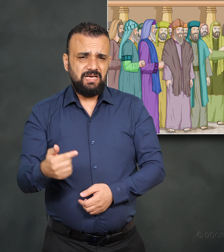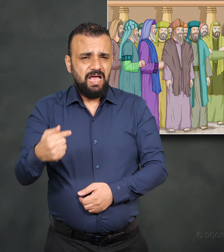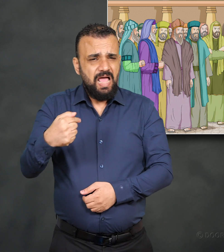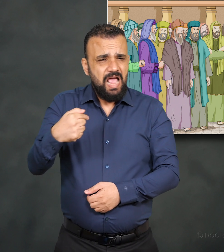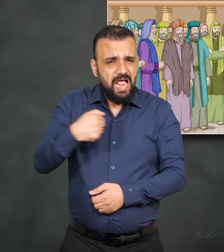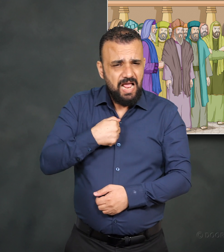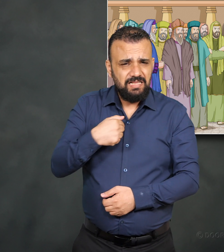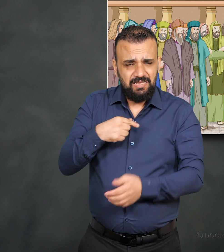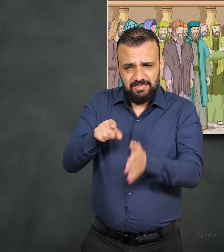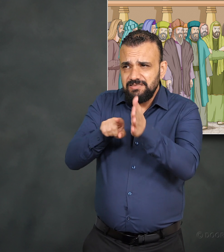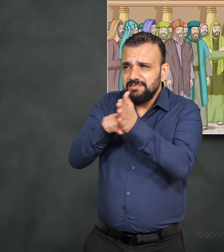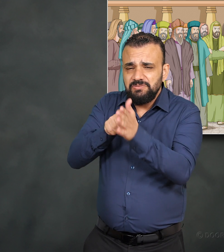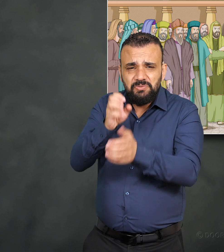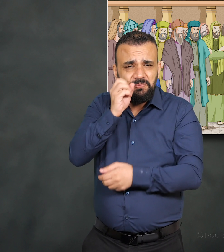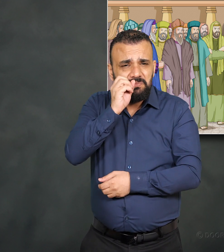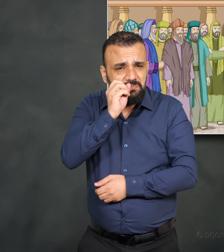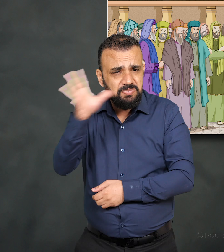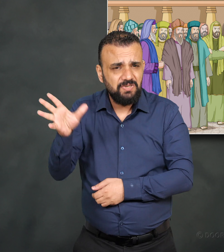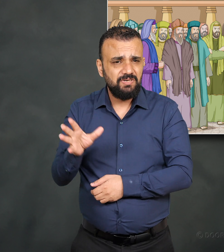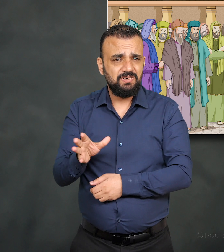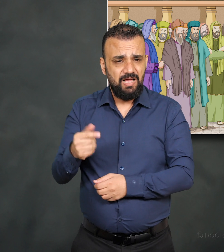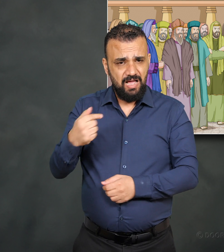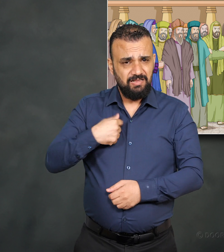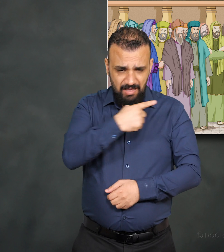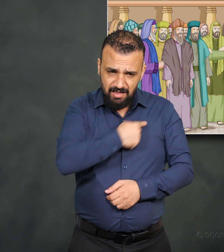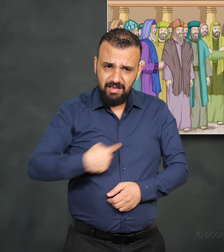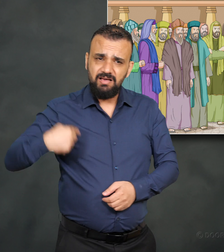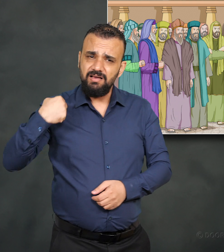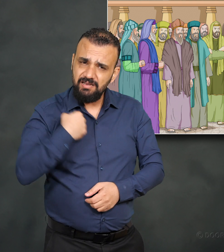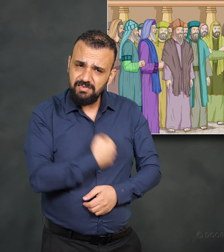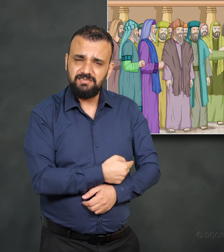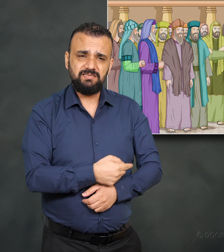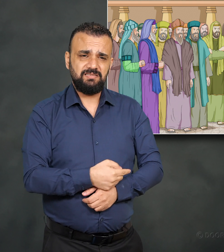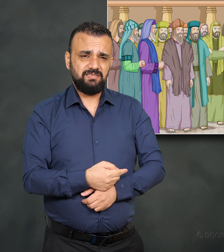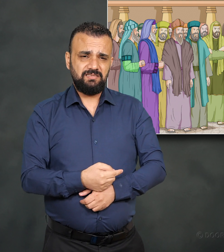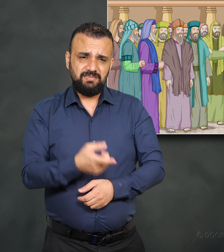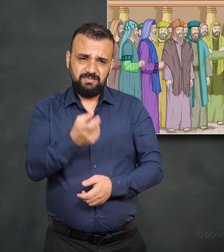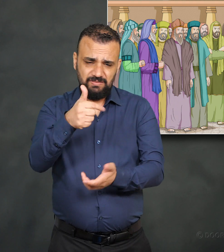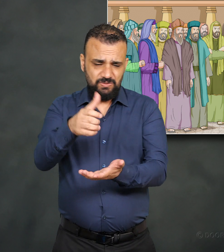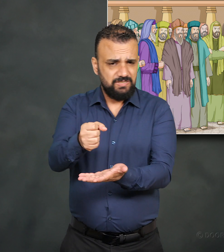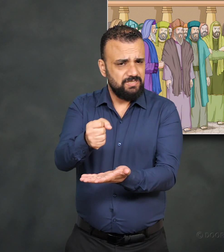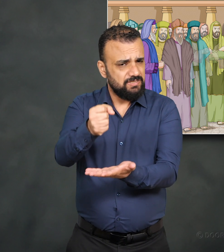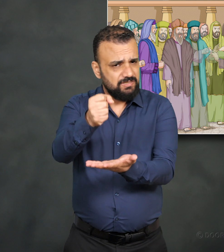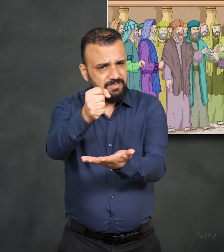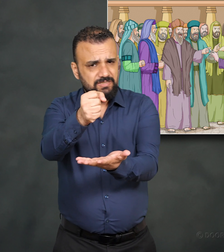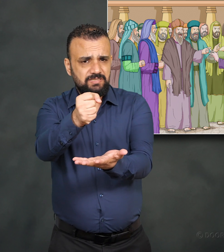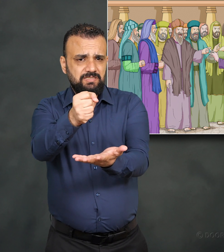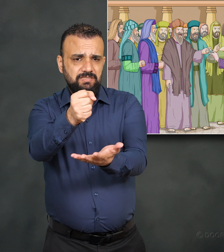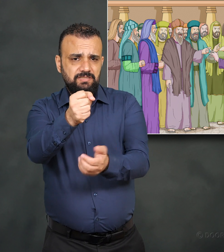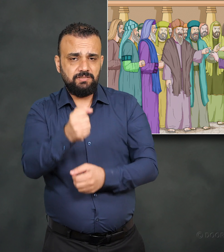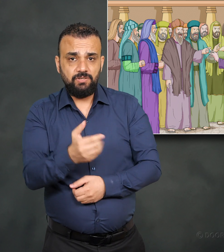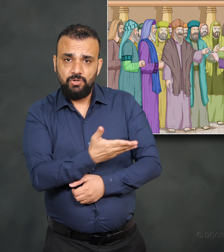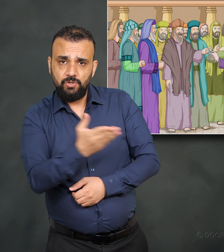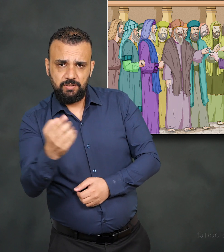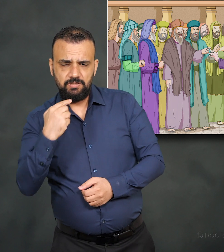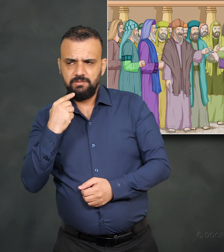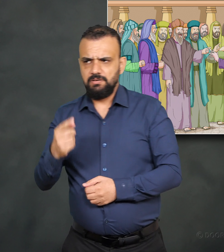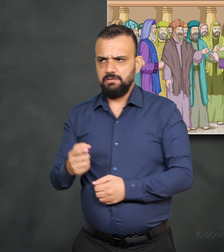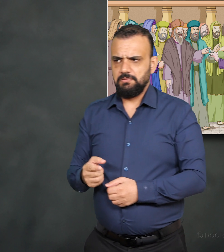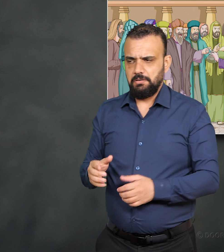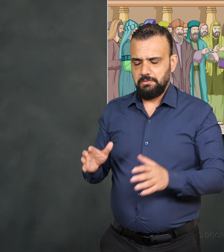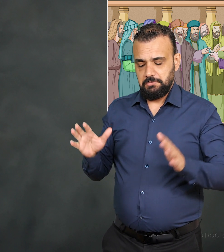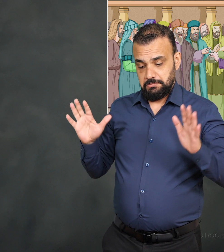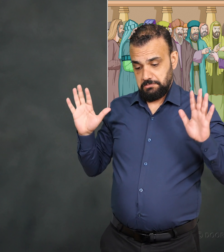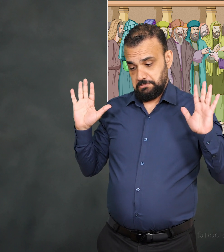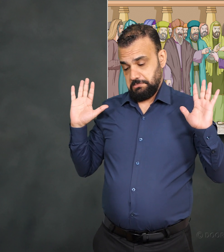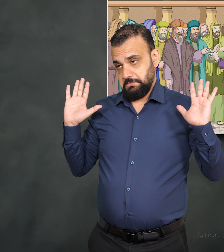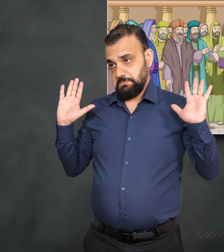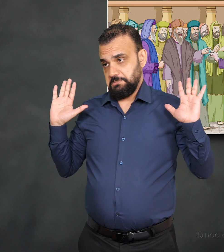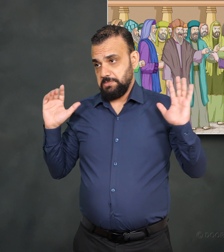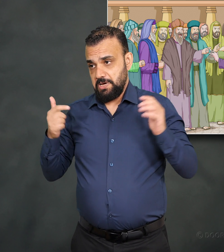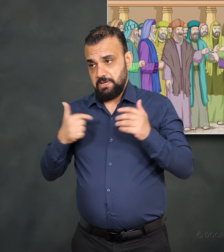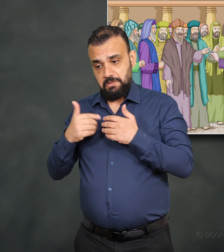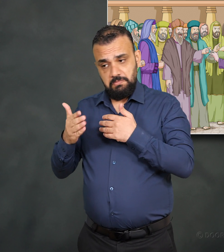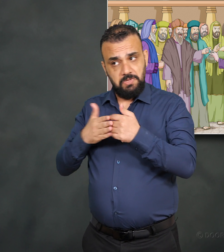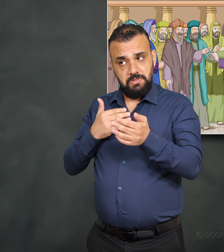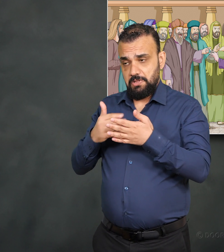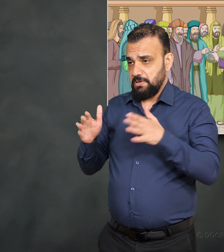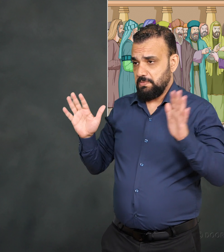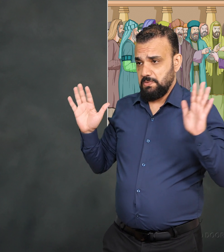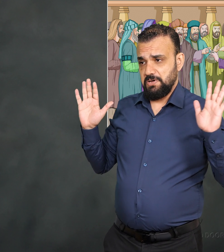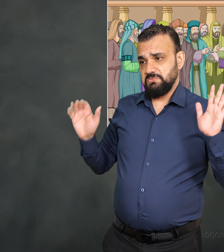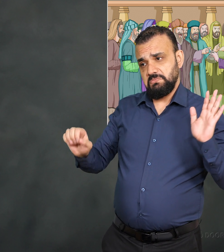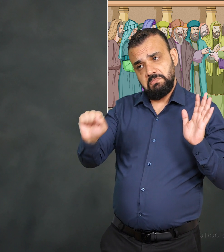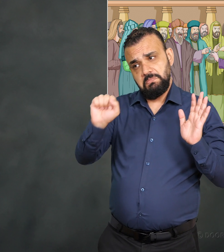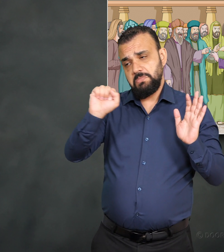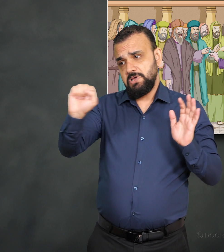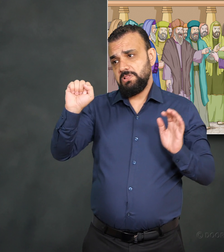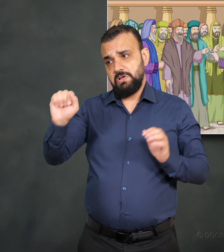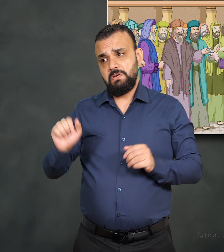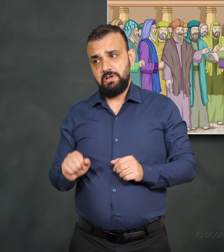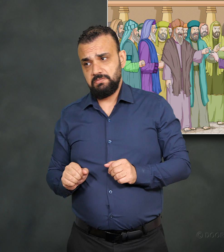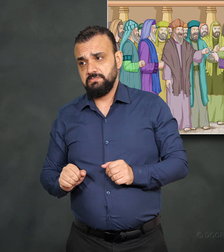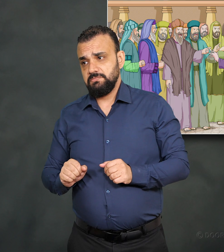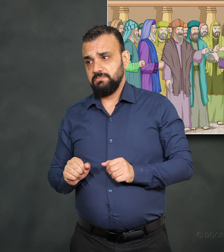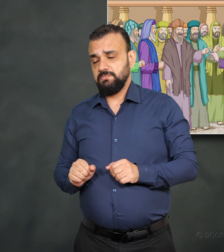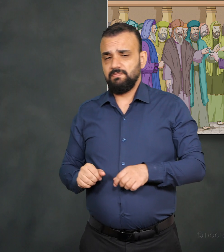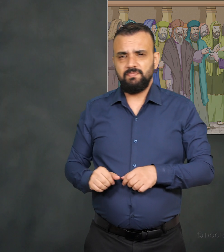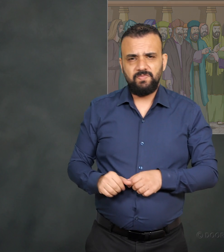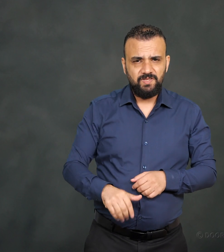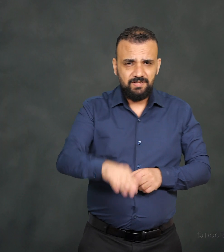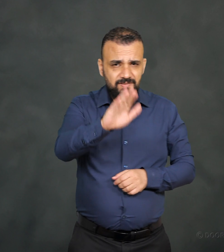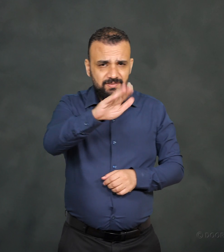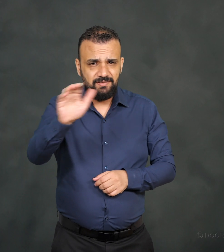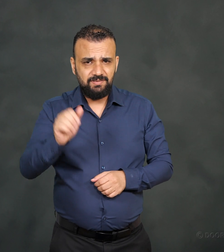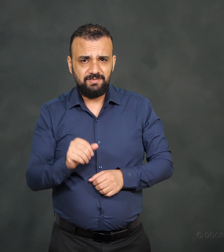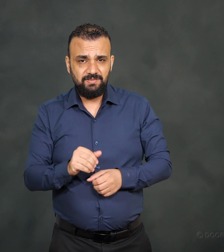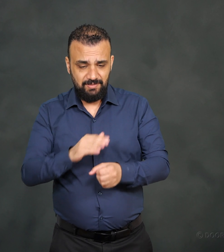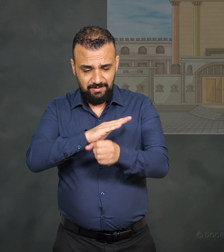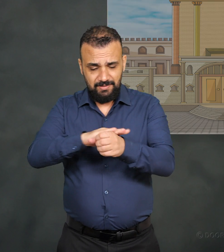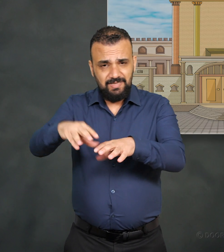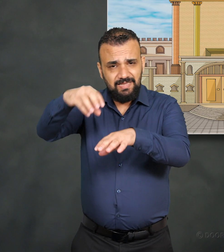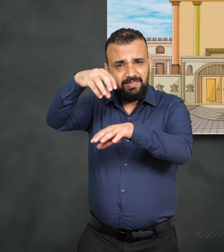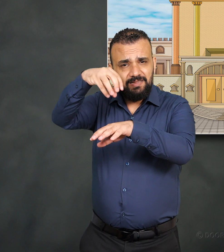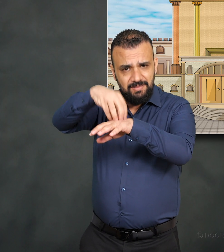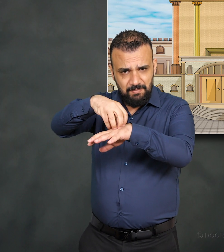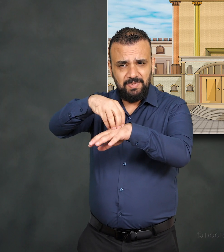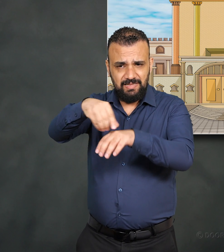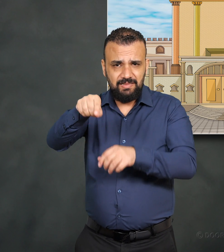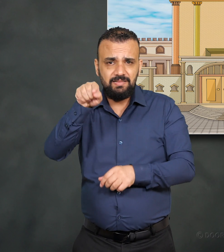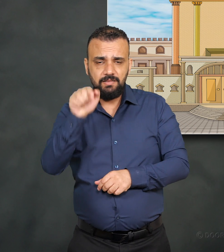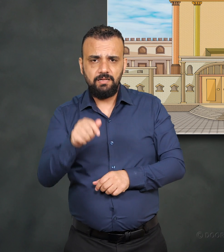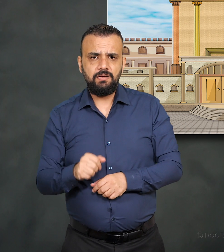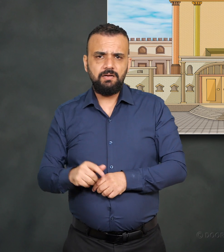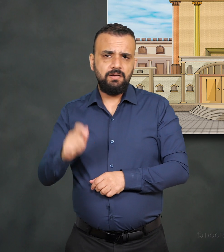“I have sinned by betraying innocent blood,” he said. “What is that to us?” they replied. “You bear the responsibility.”